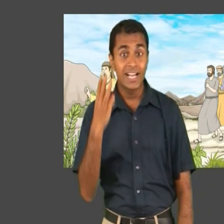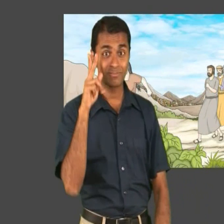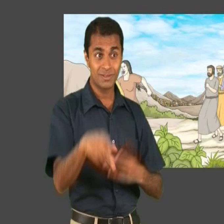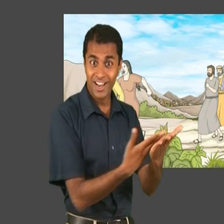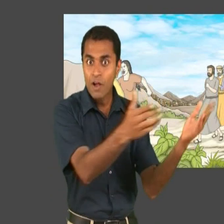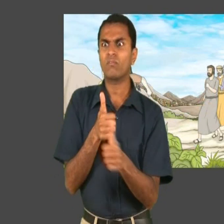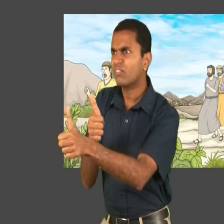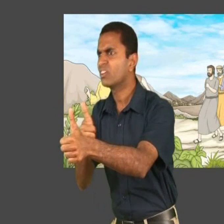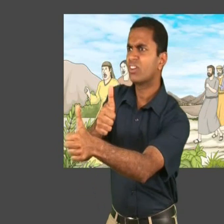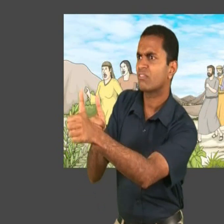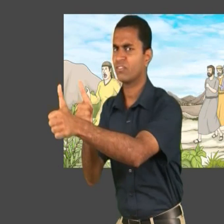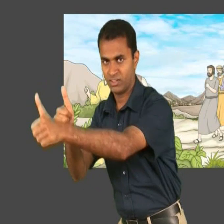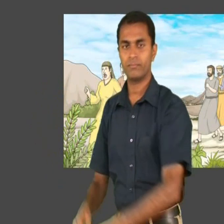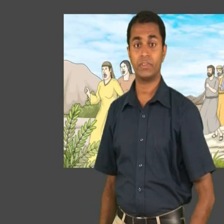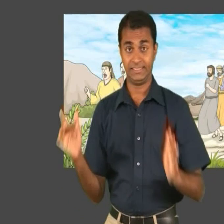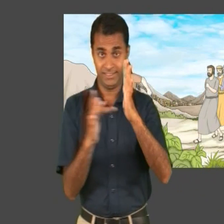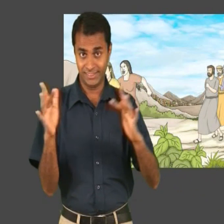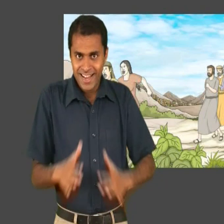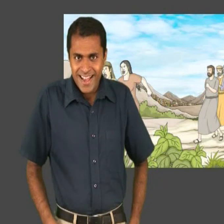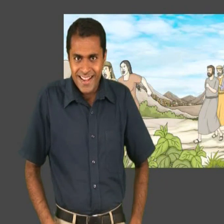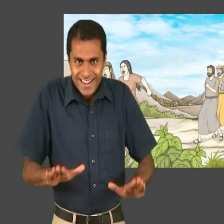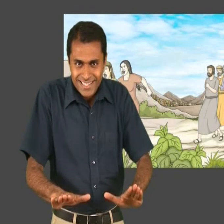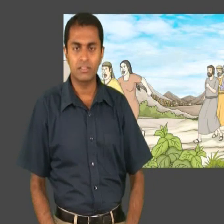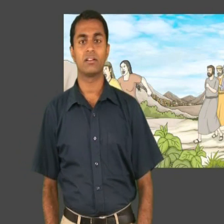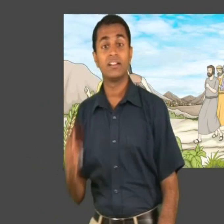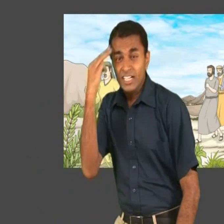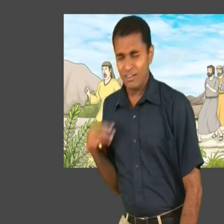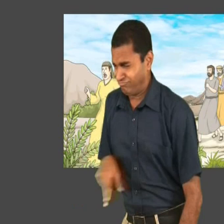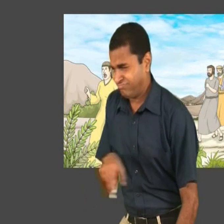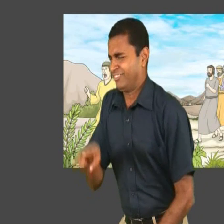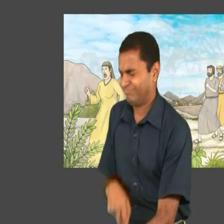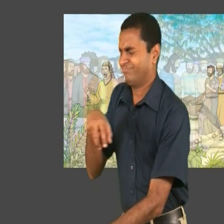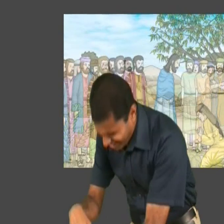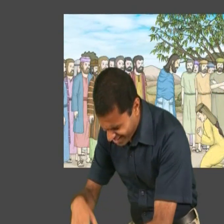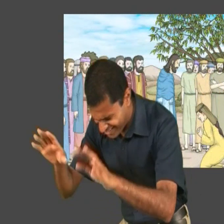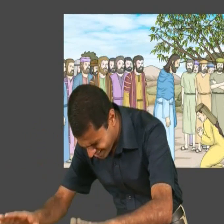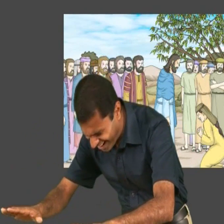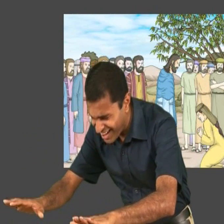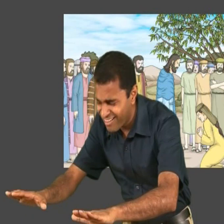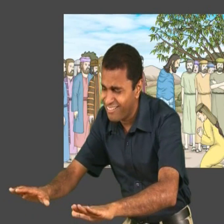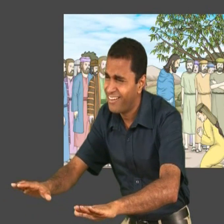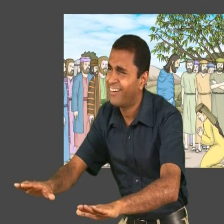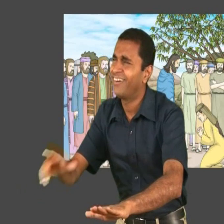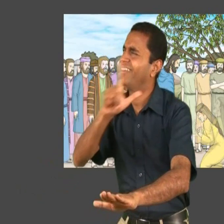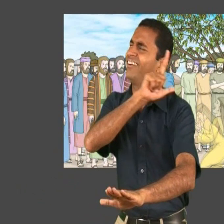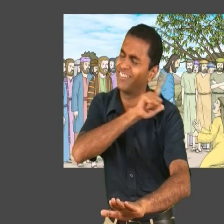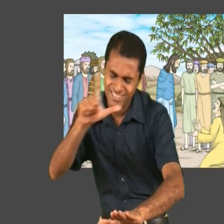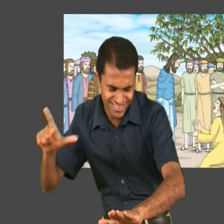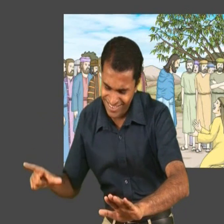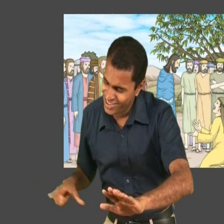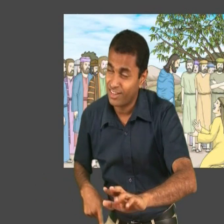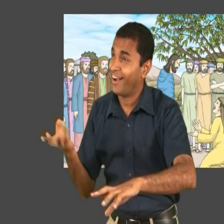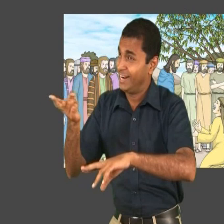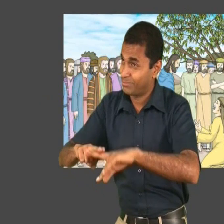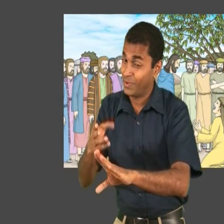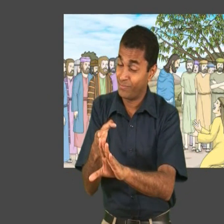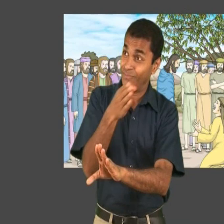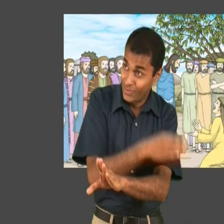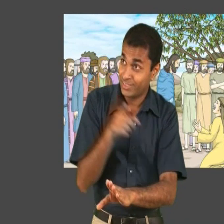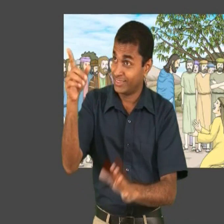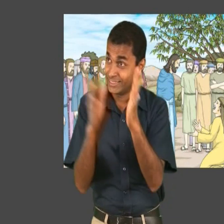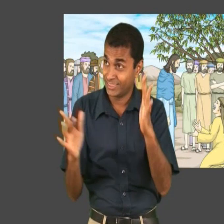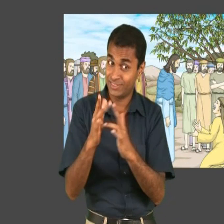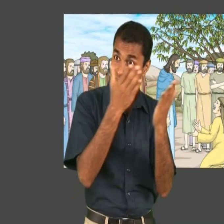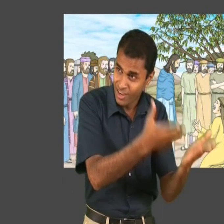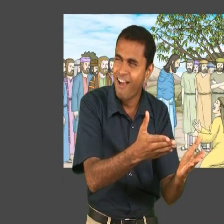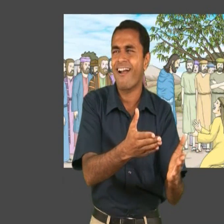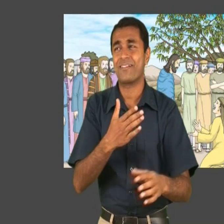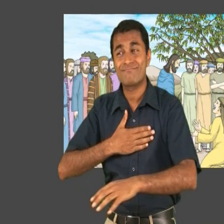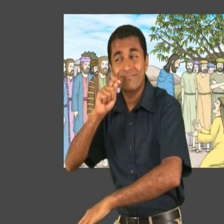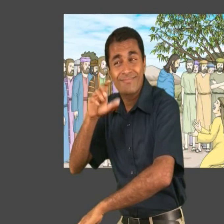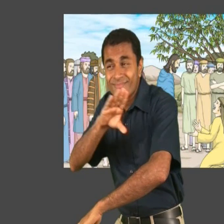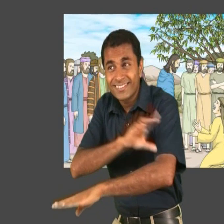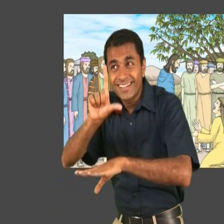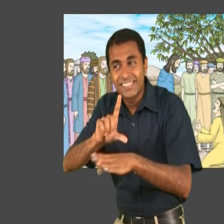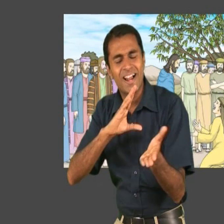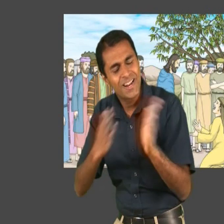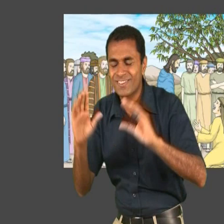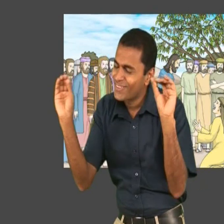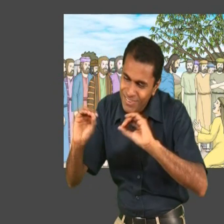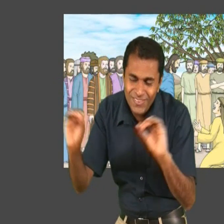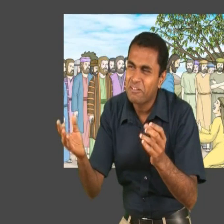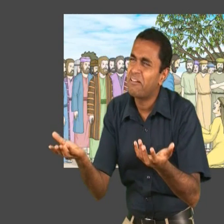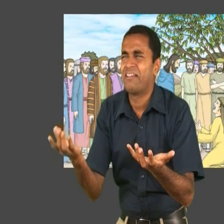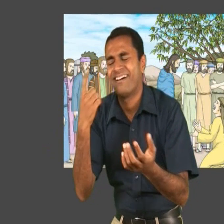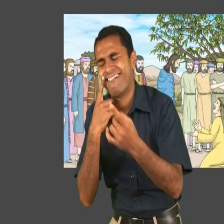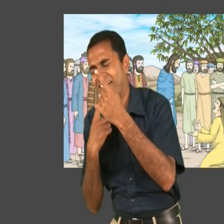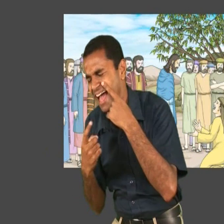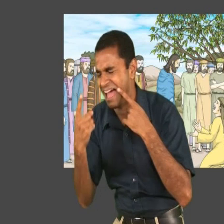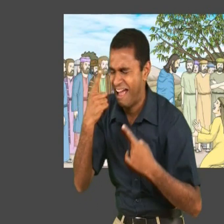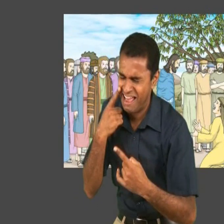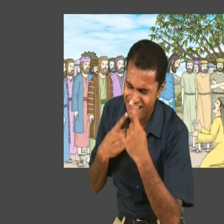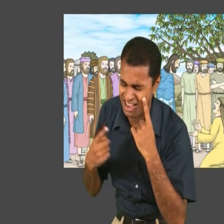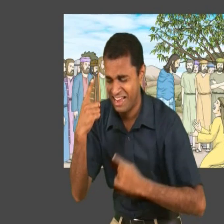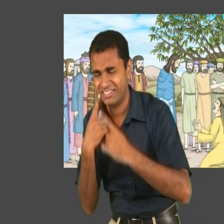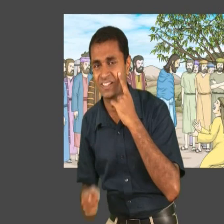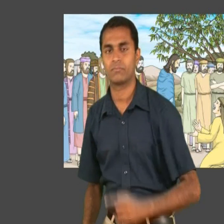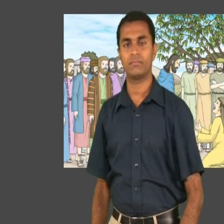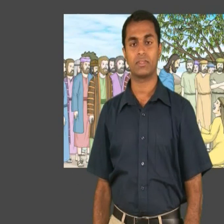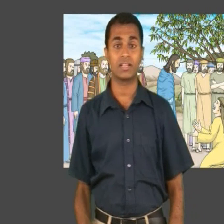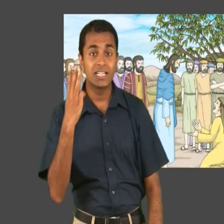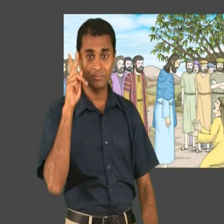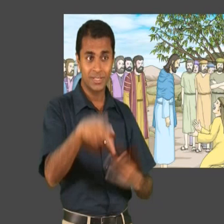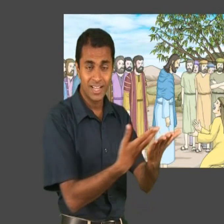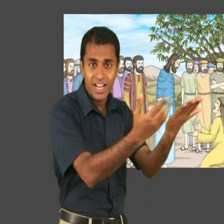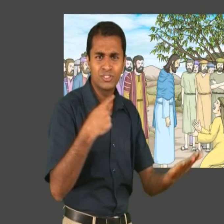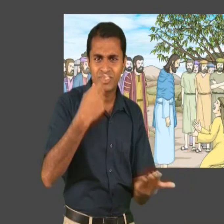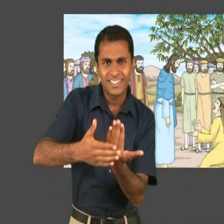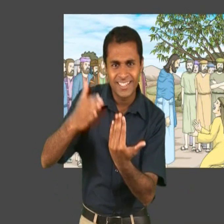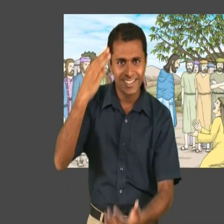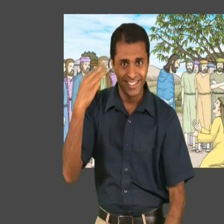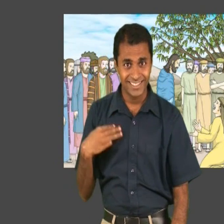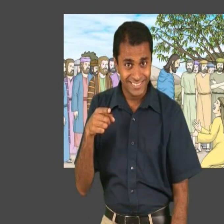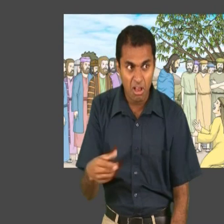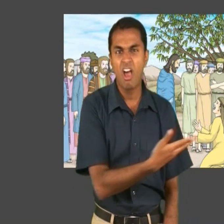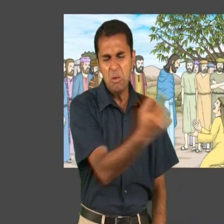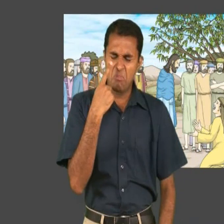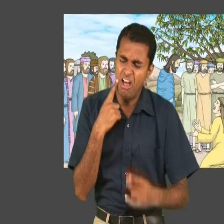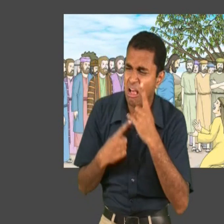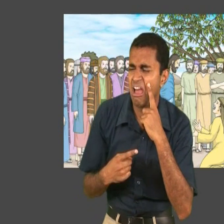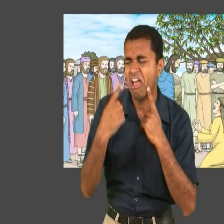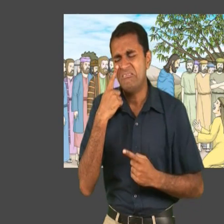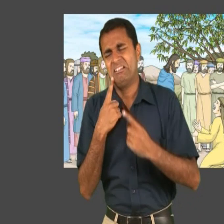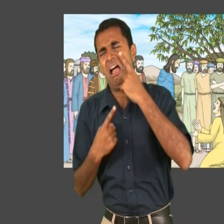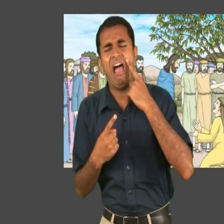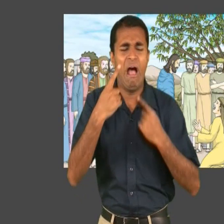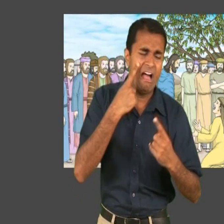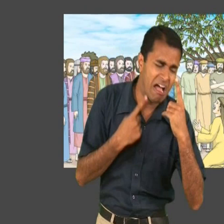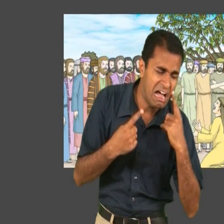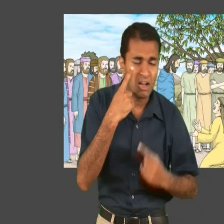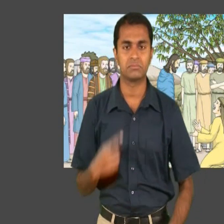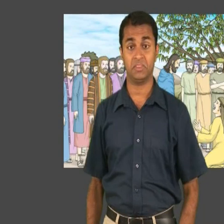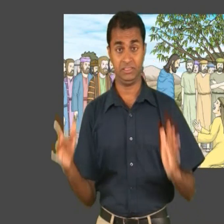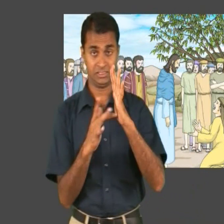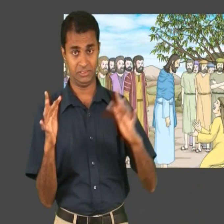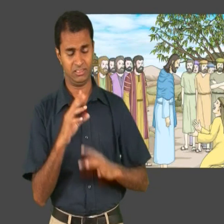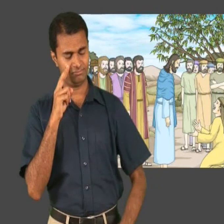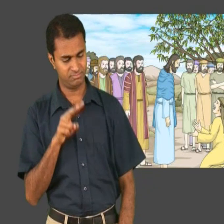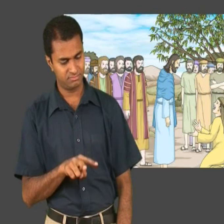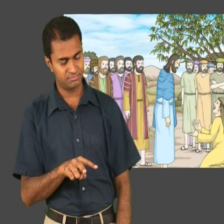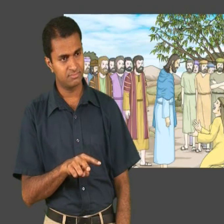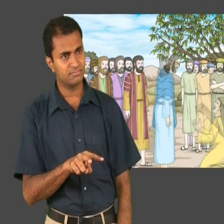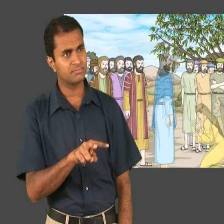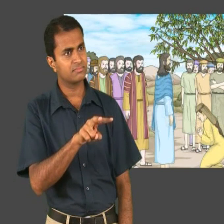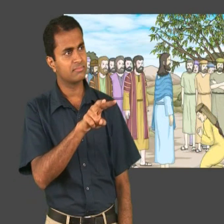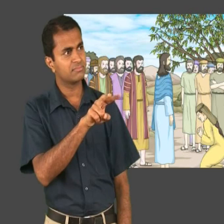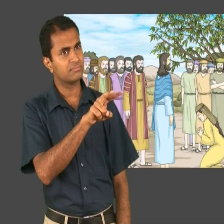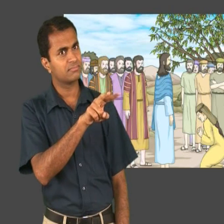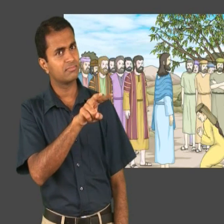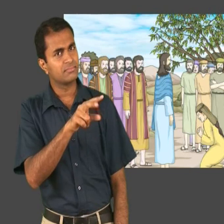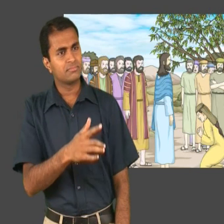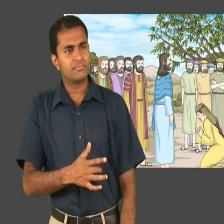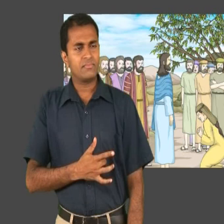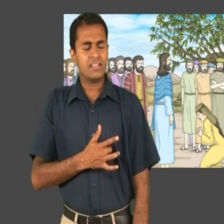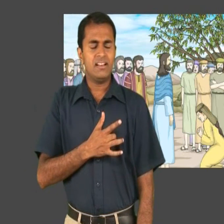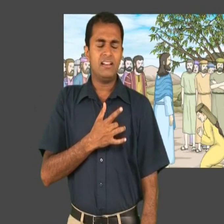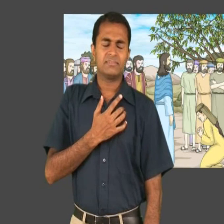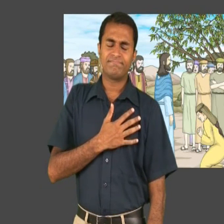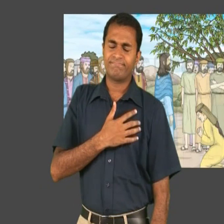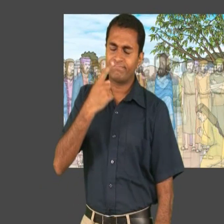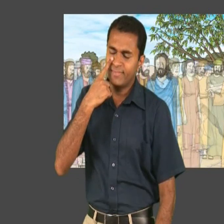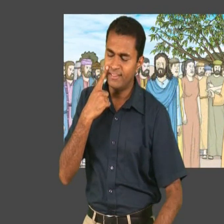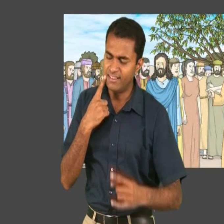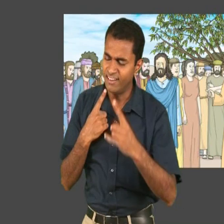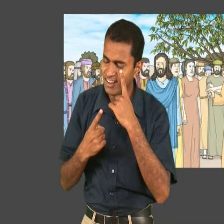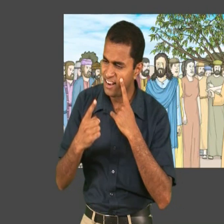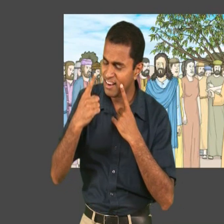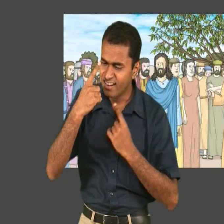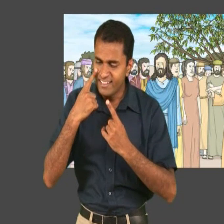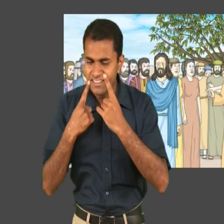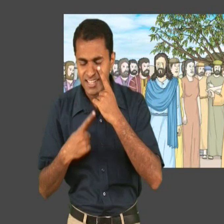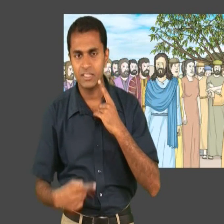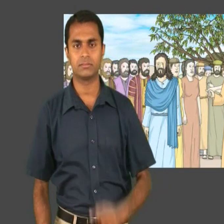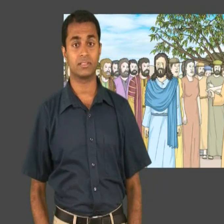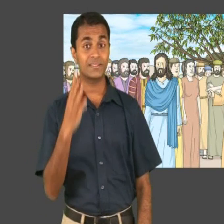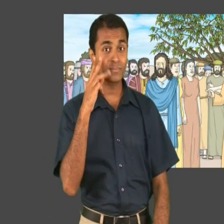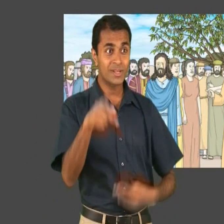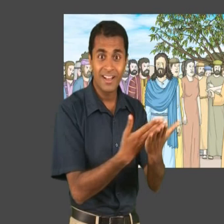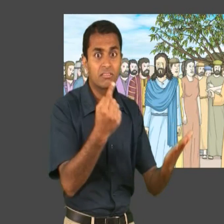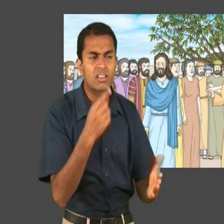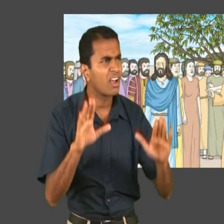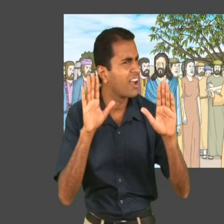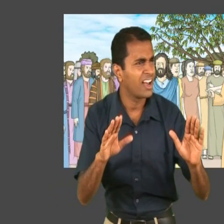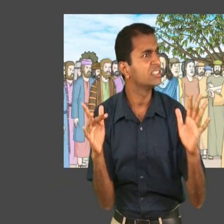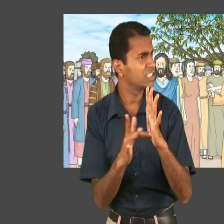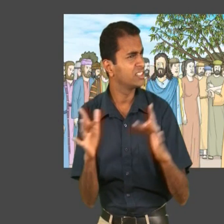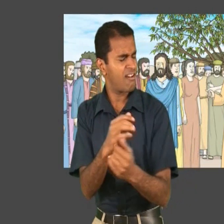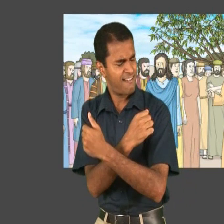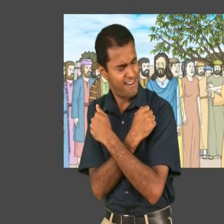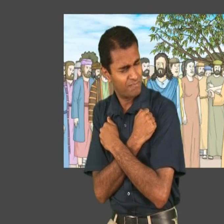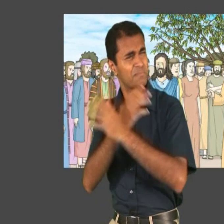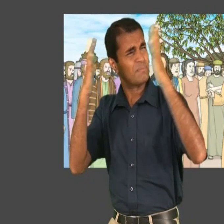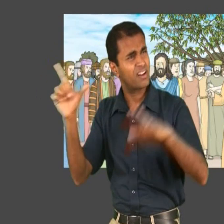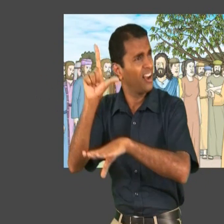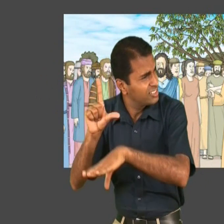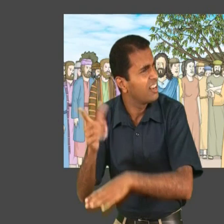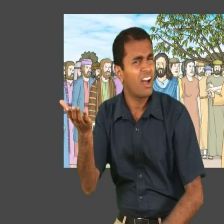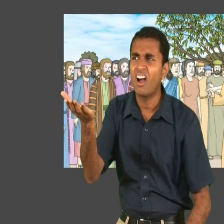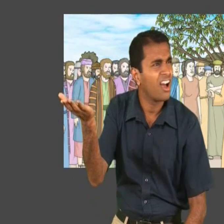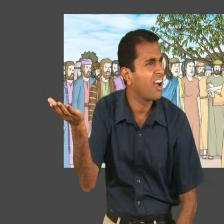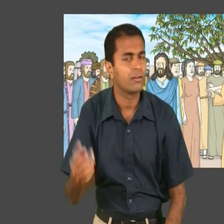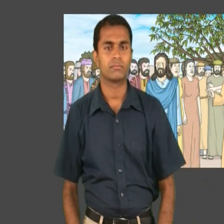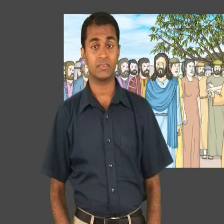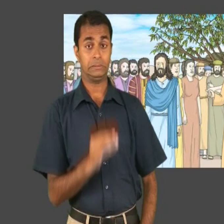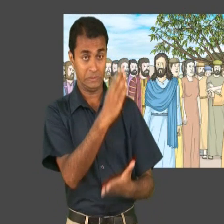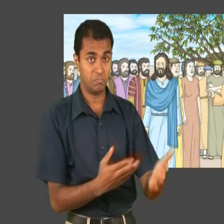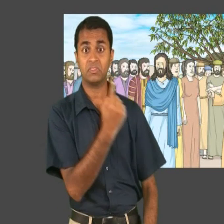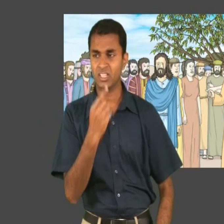When Mary came to Jesus and saw Him, she fell at His feet and said, “Lord, if You had been here, my brother would not have died.” When Jesus saw her weeping, and the Jews who had come with her also weeping, He was deeply moved in spirit and troubled.